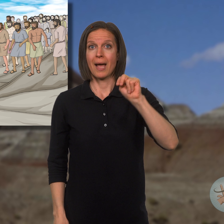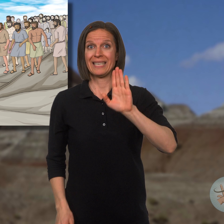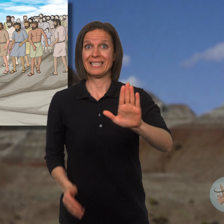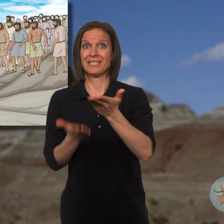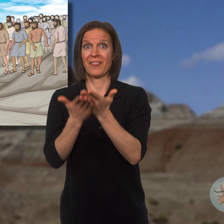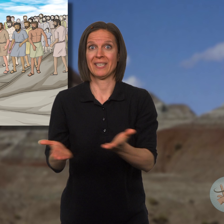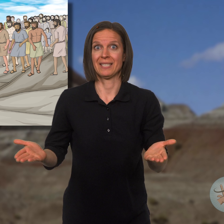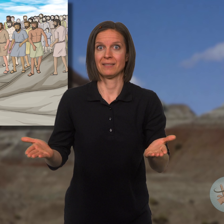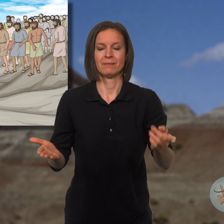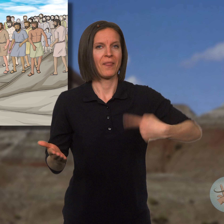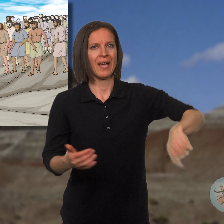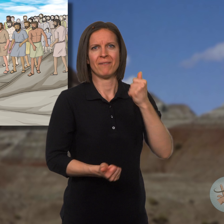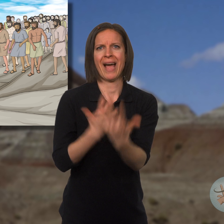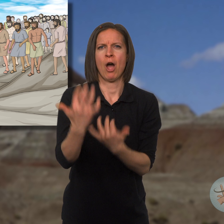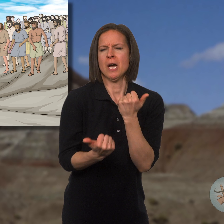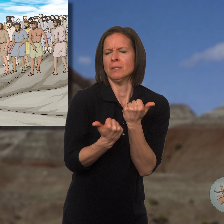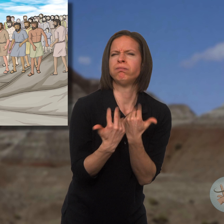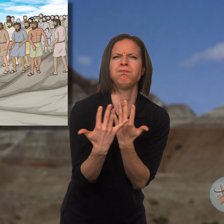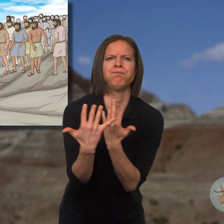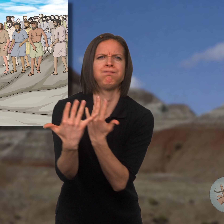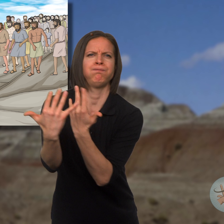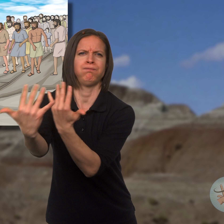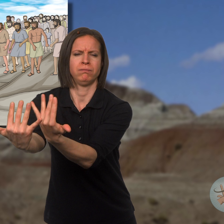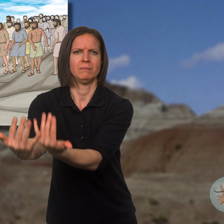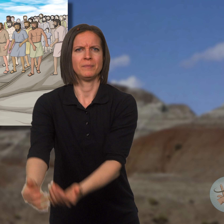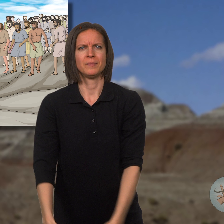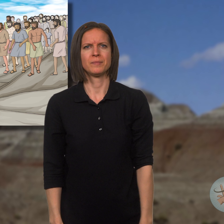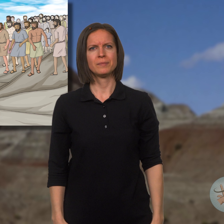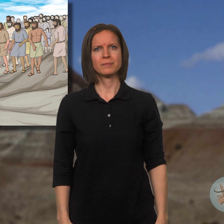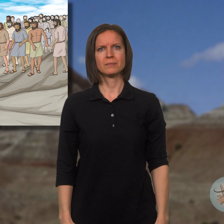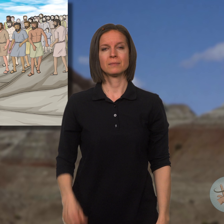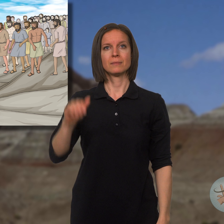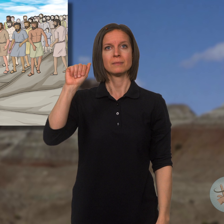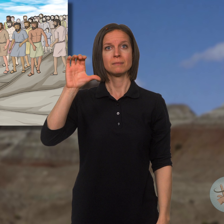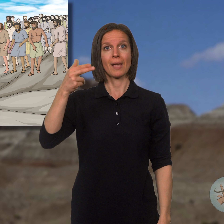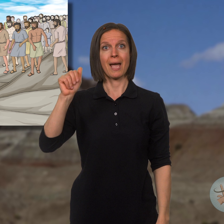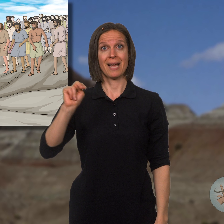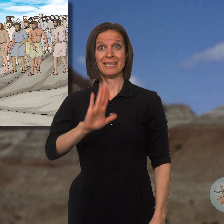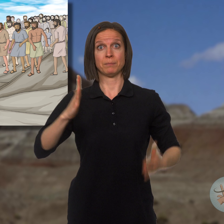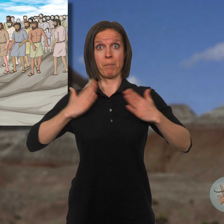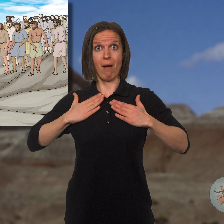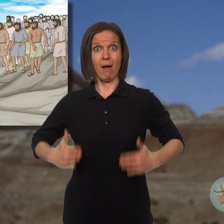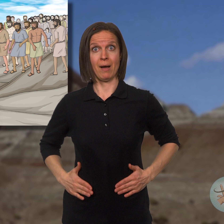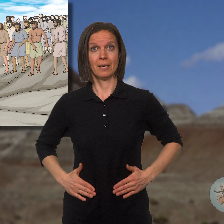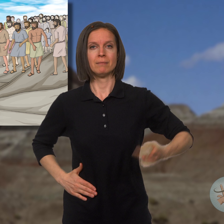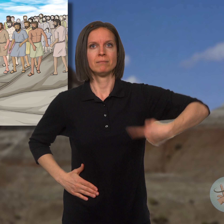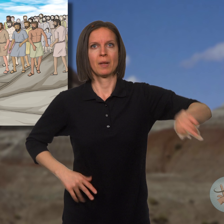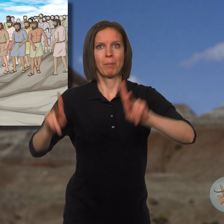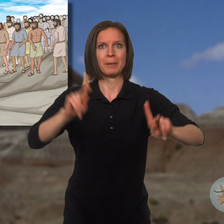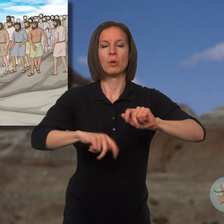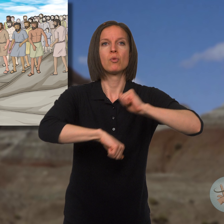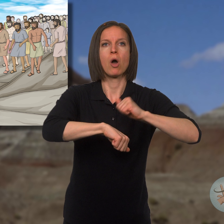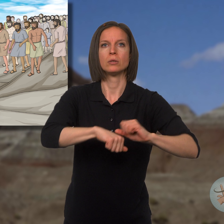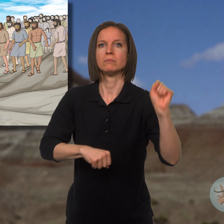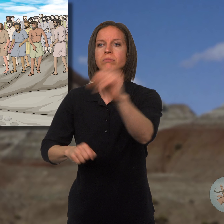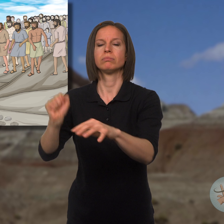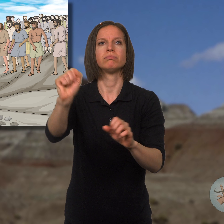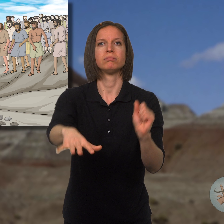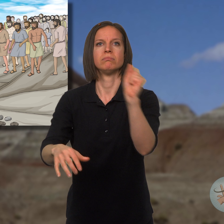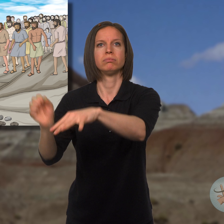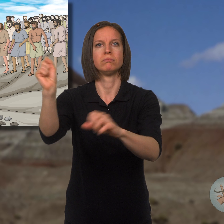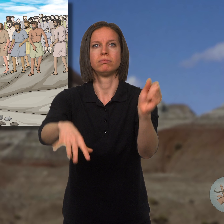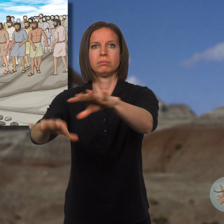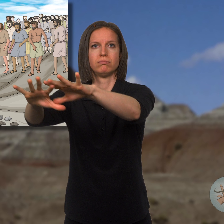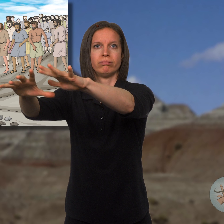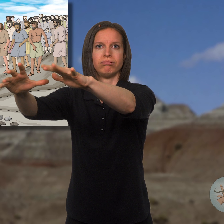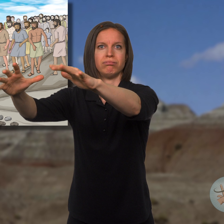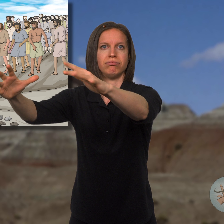Then they stoned the others and burned their bodies.